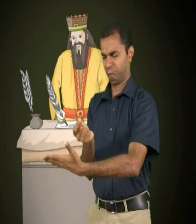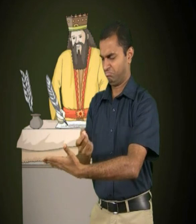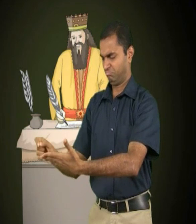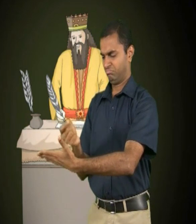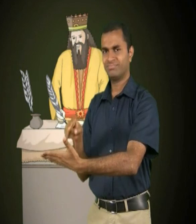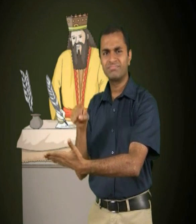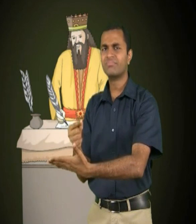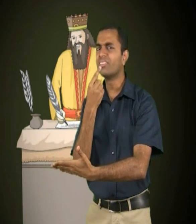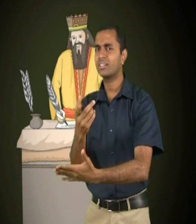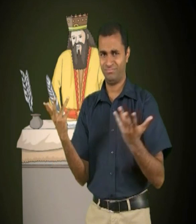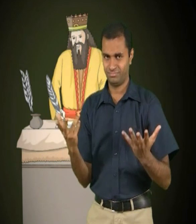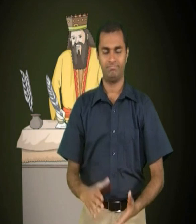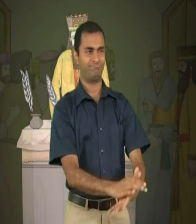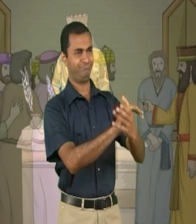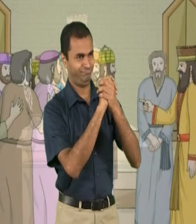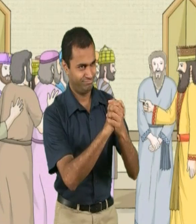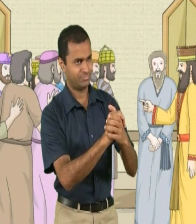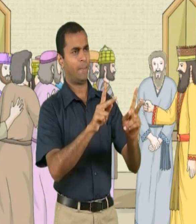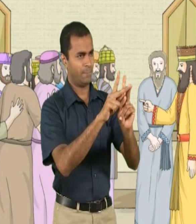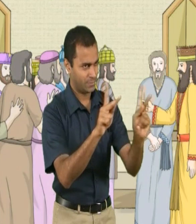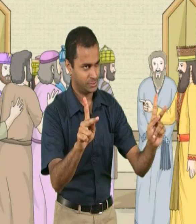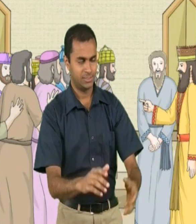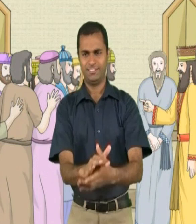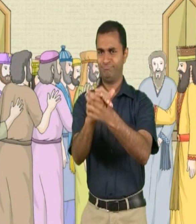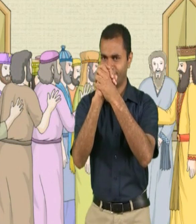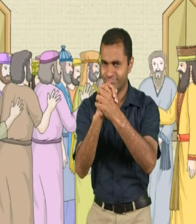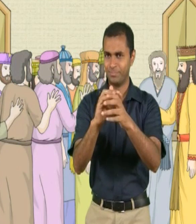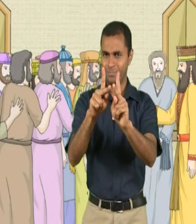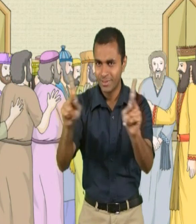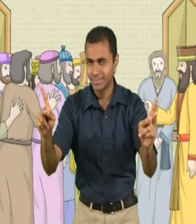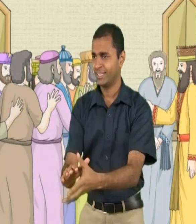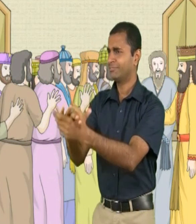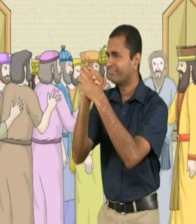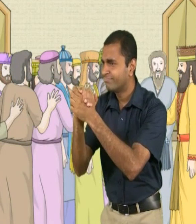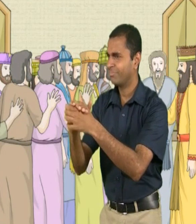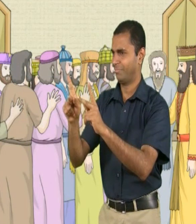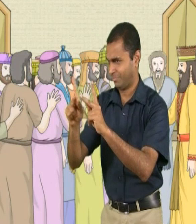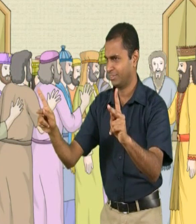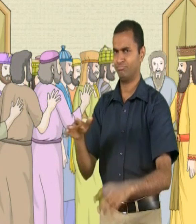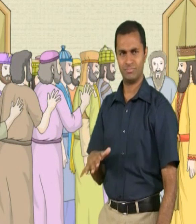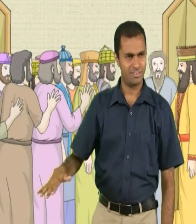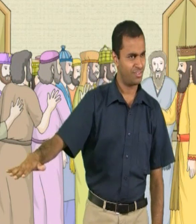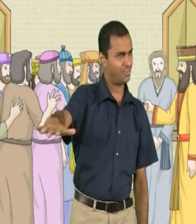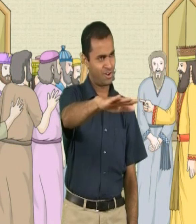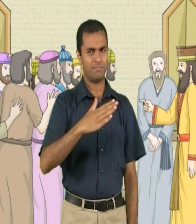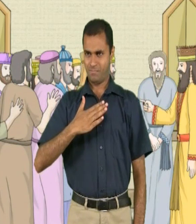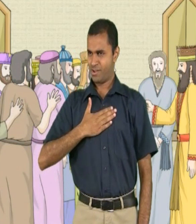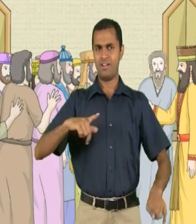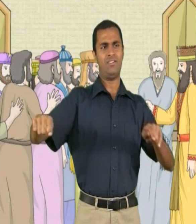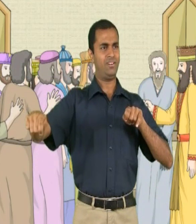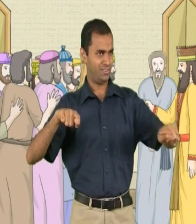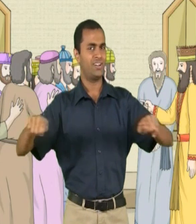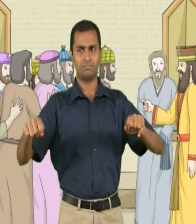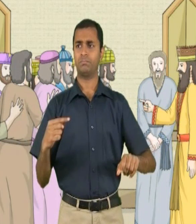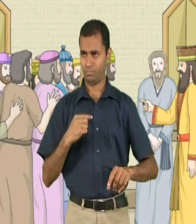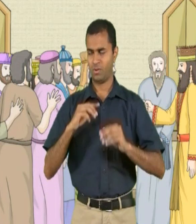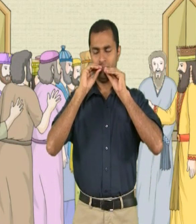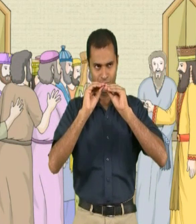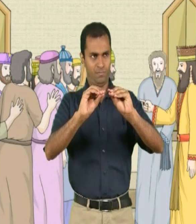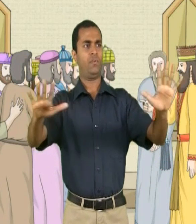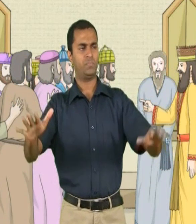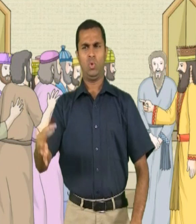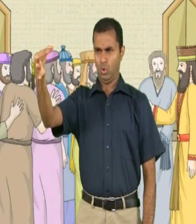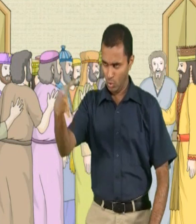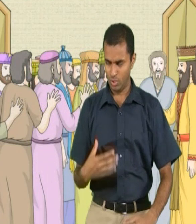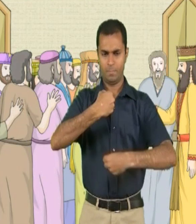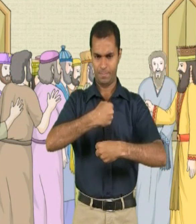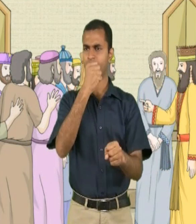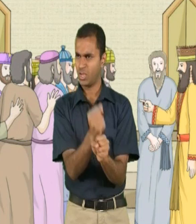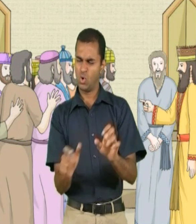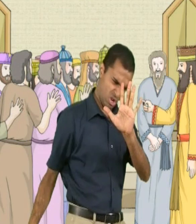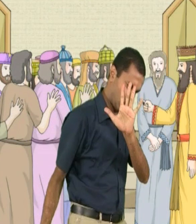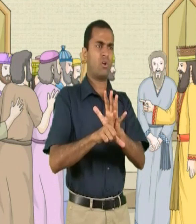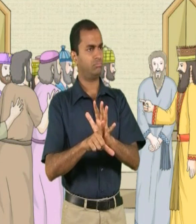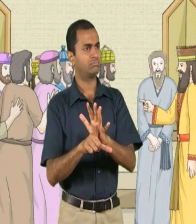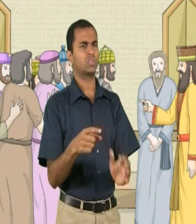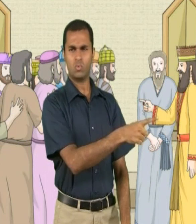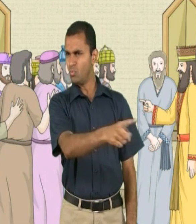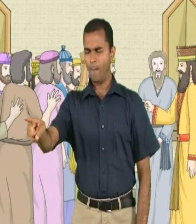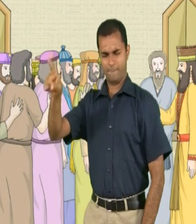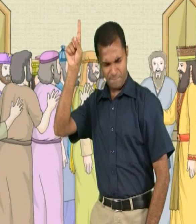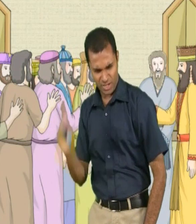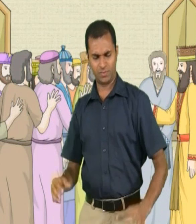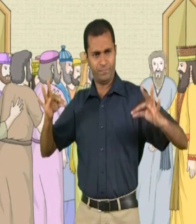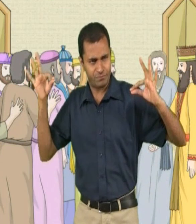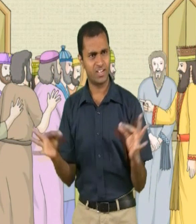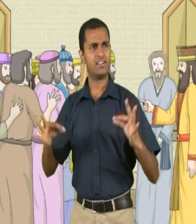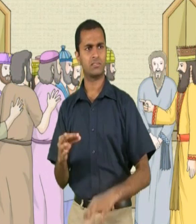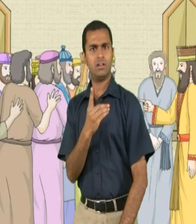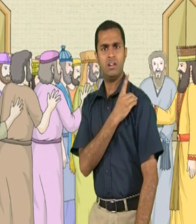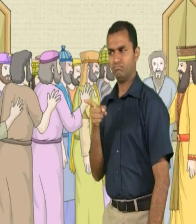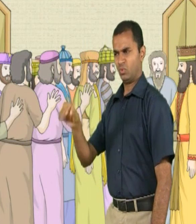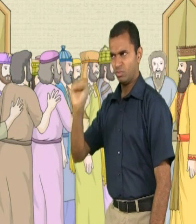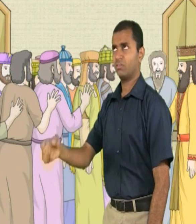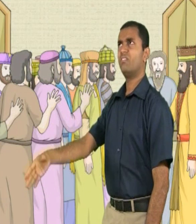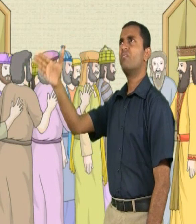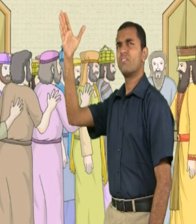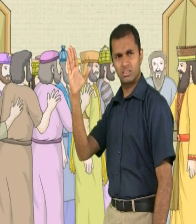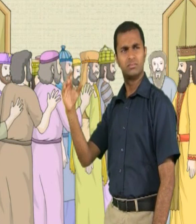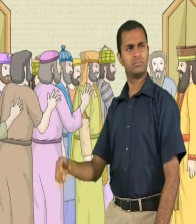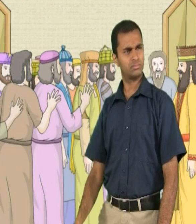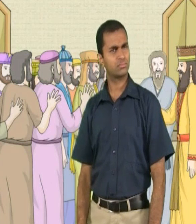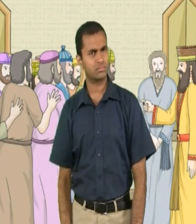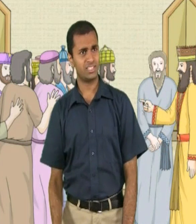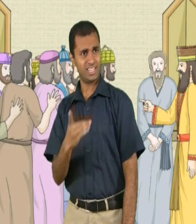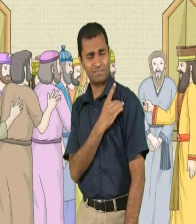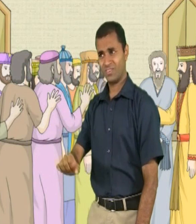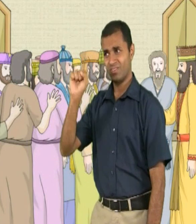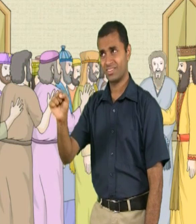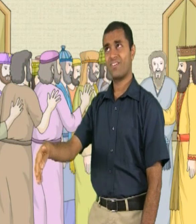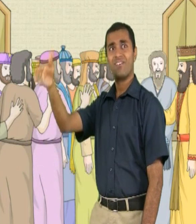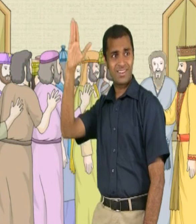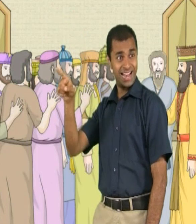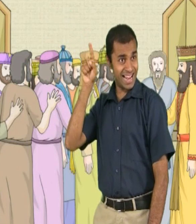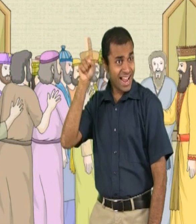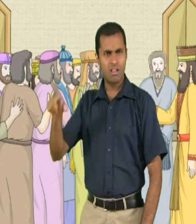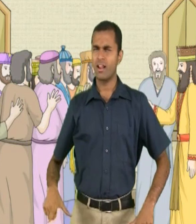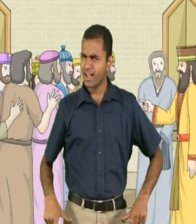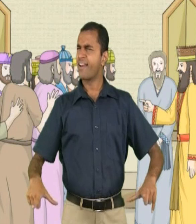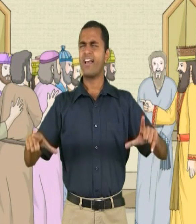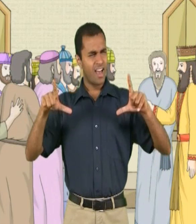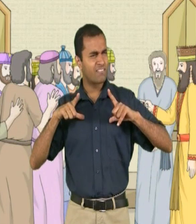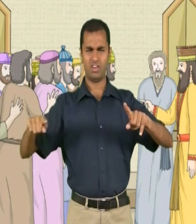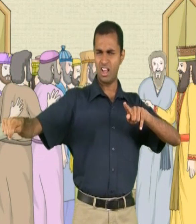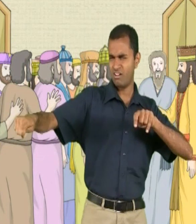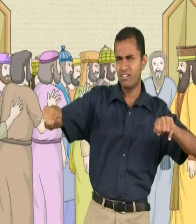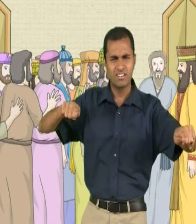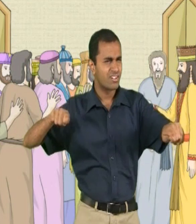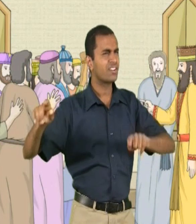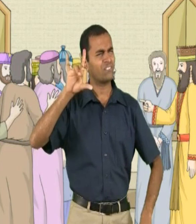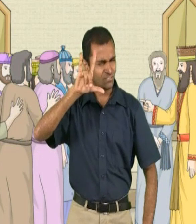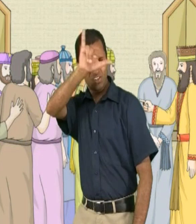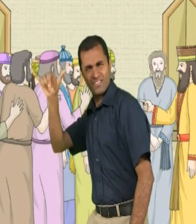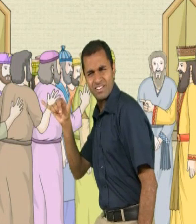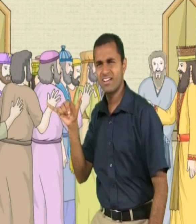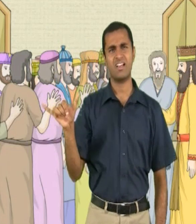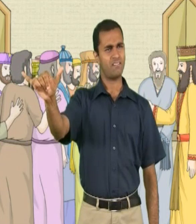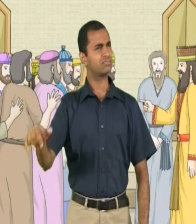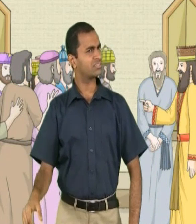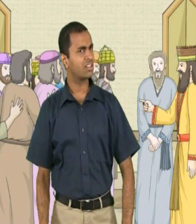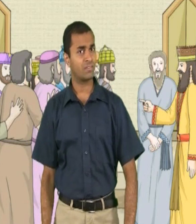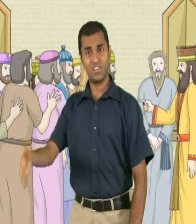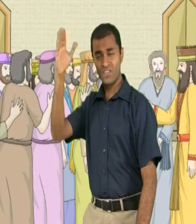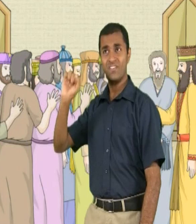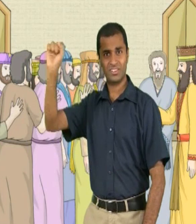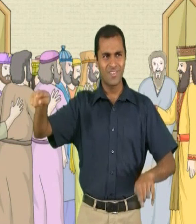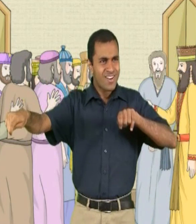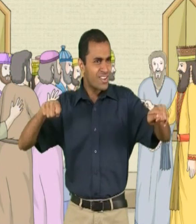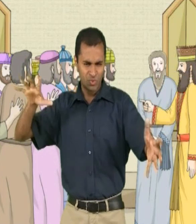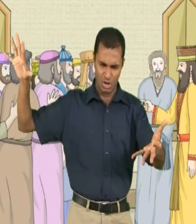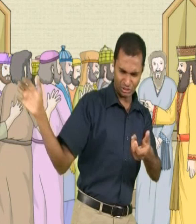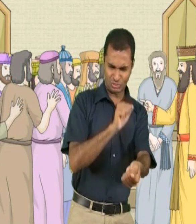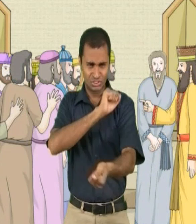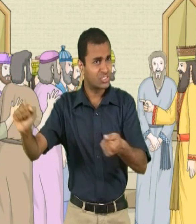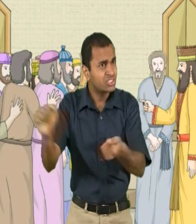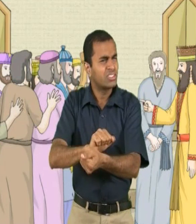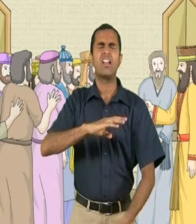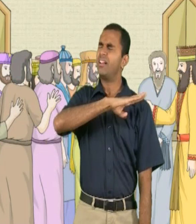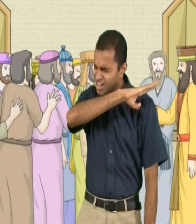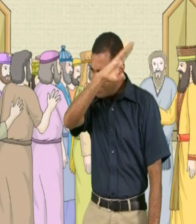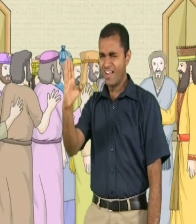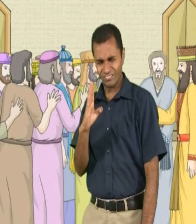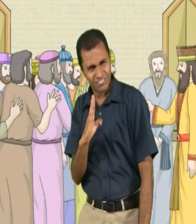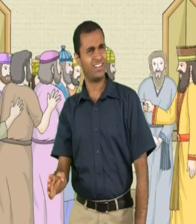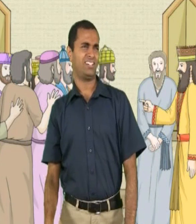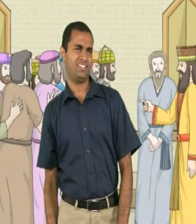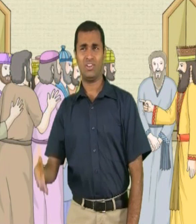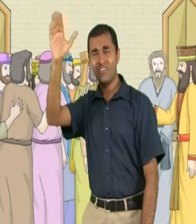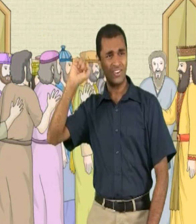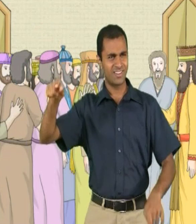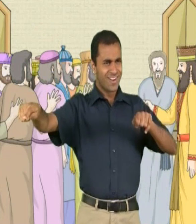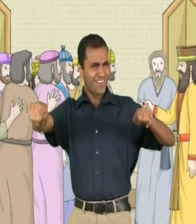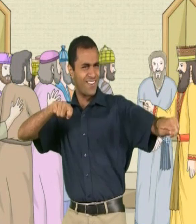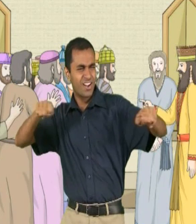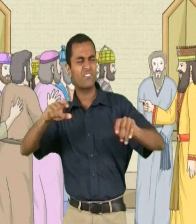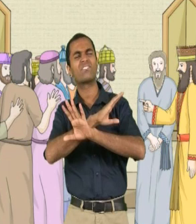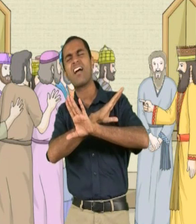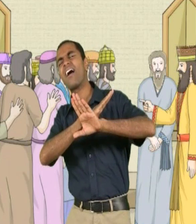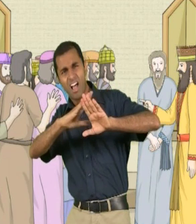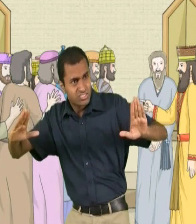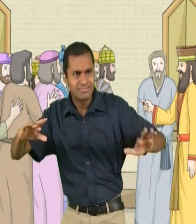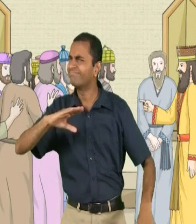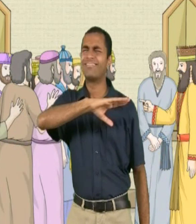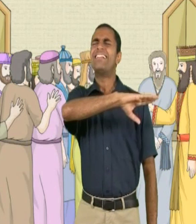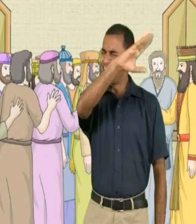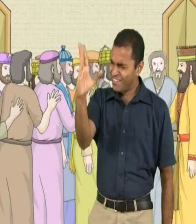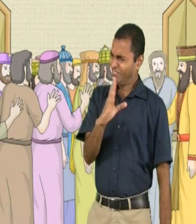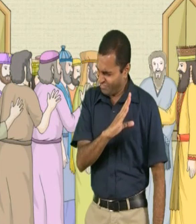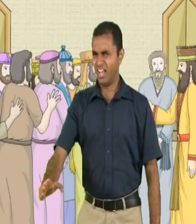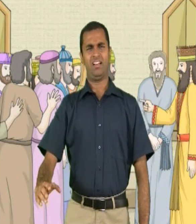I hereby decree that in every part of my kingdom, men are to tremble in fear before the God of Daniel: For He is the living God, and He endures forever;